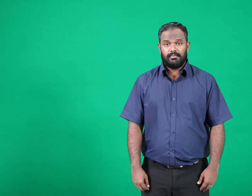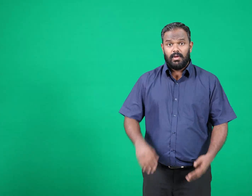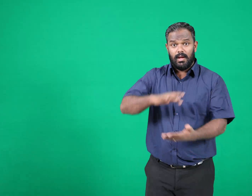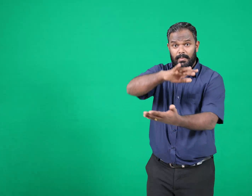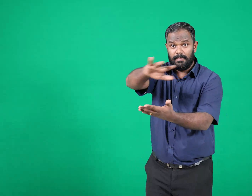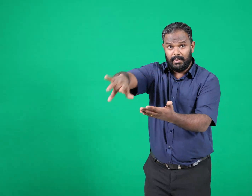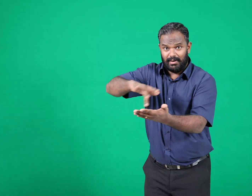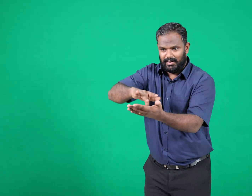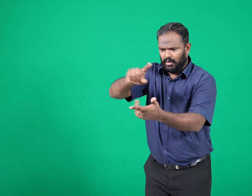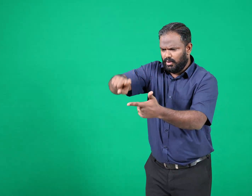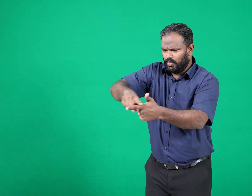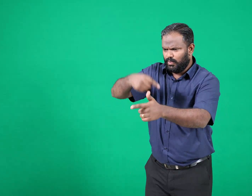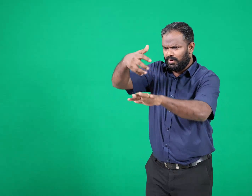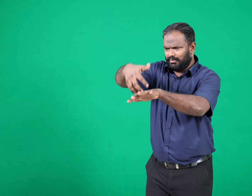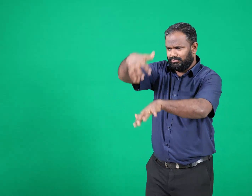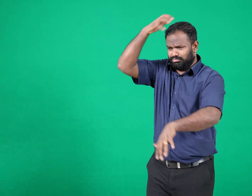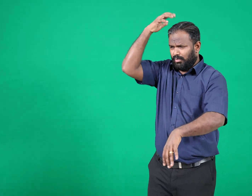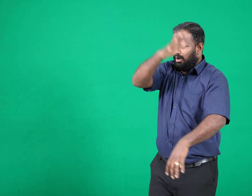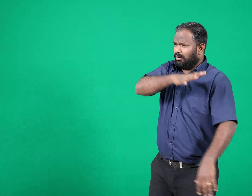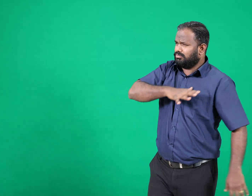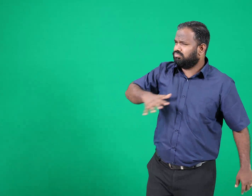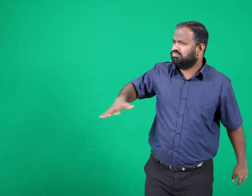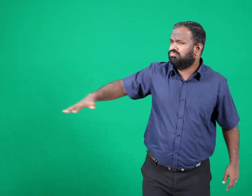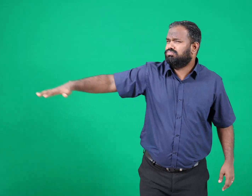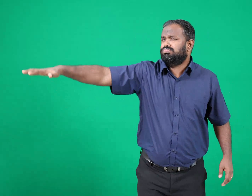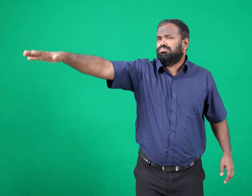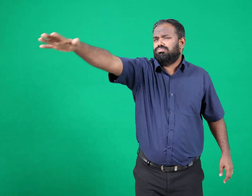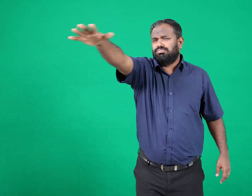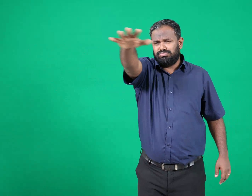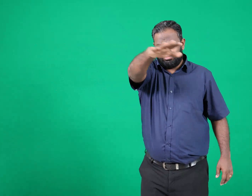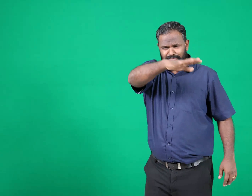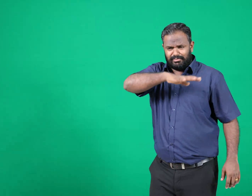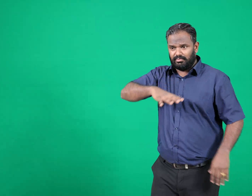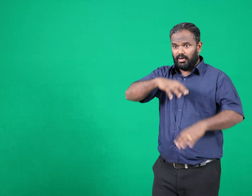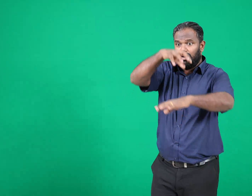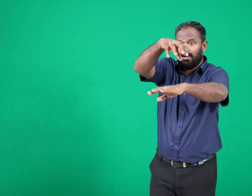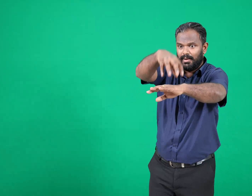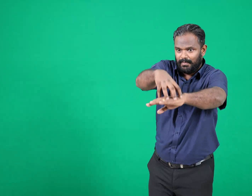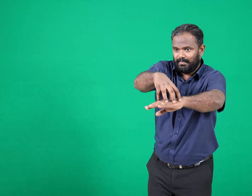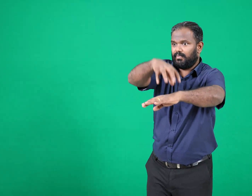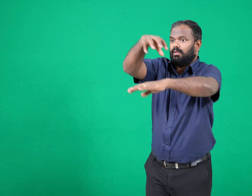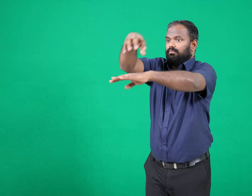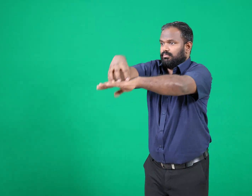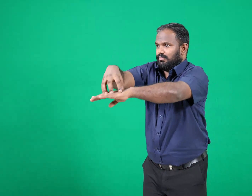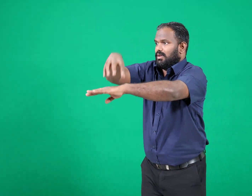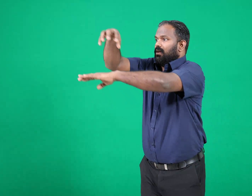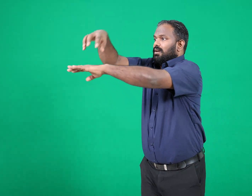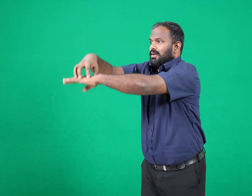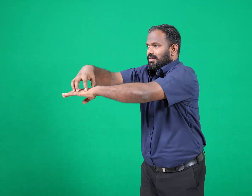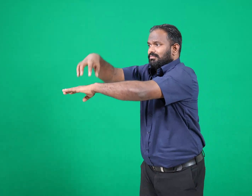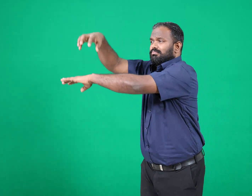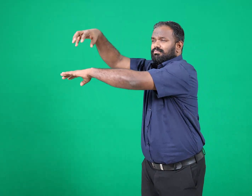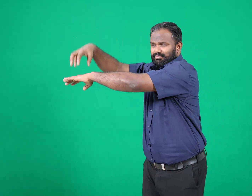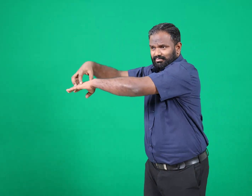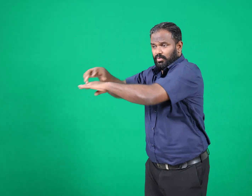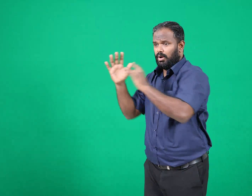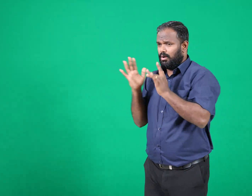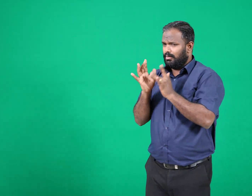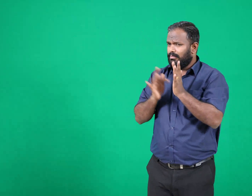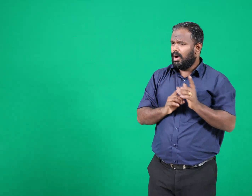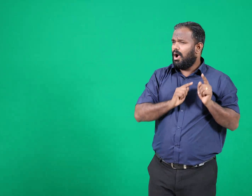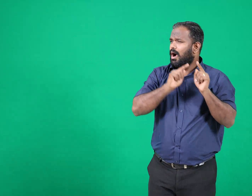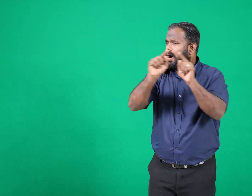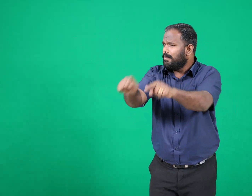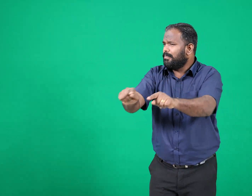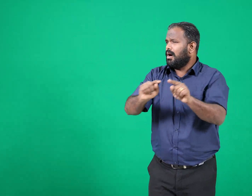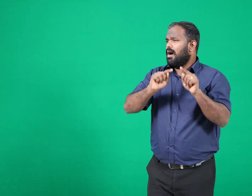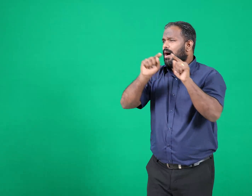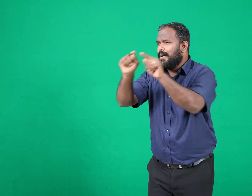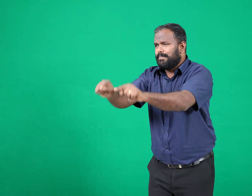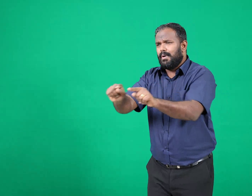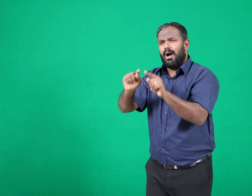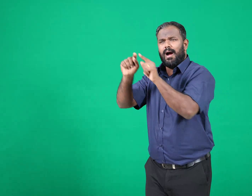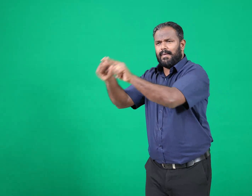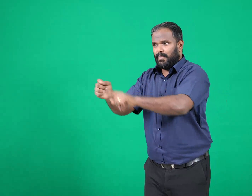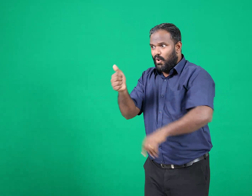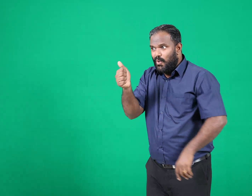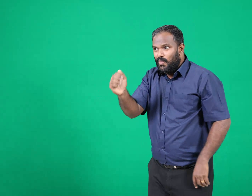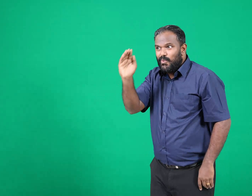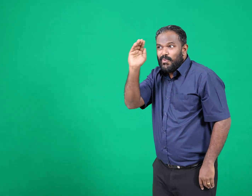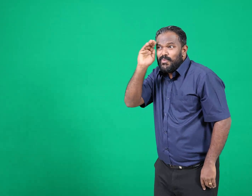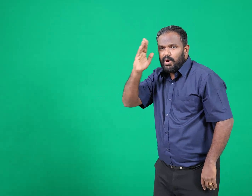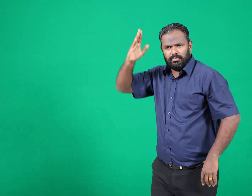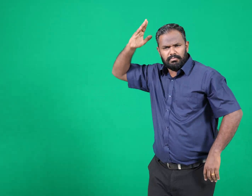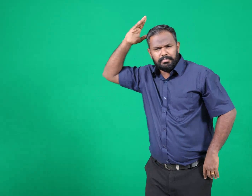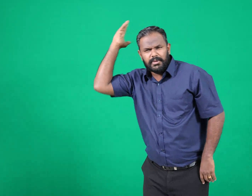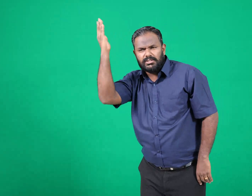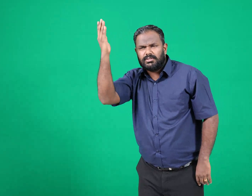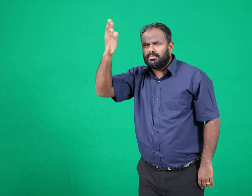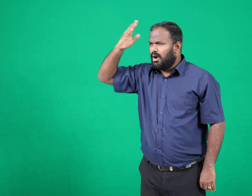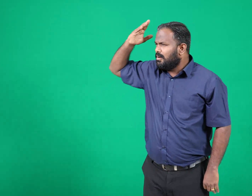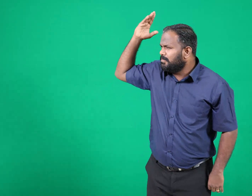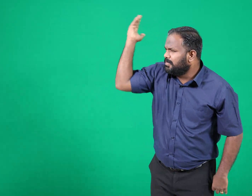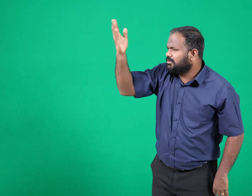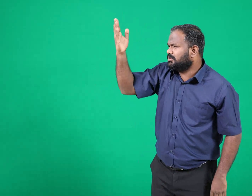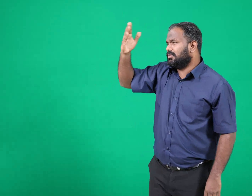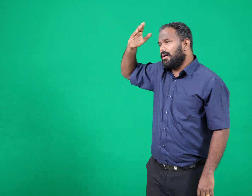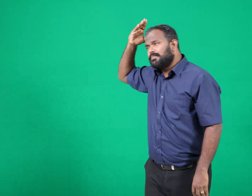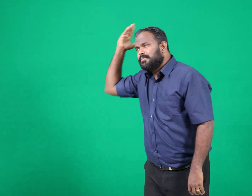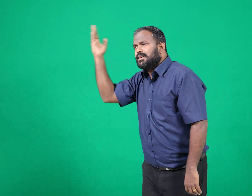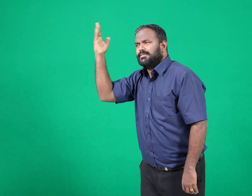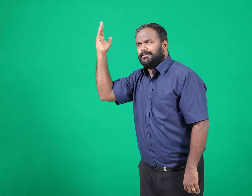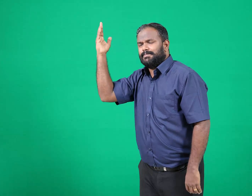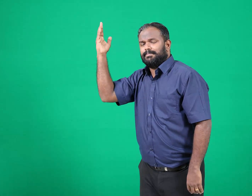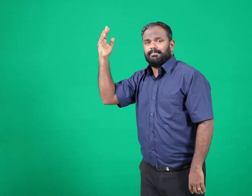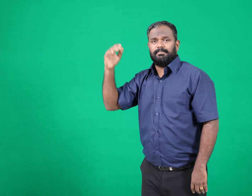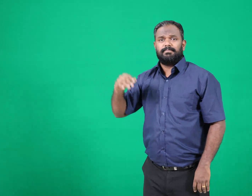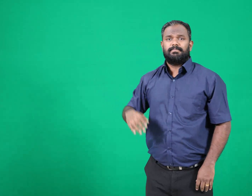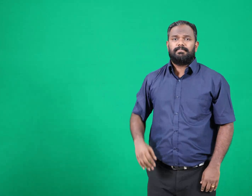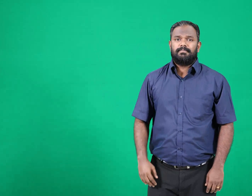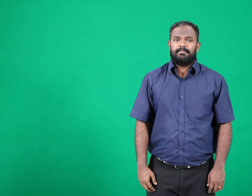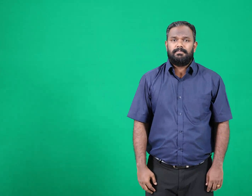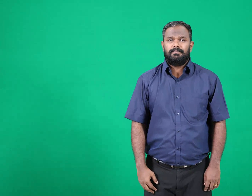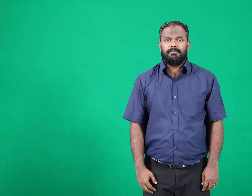And He continued to preach in the synagogues of Judea.